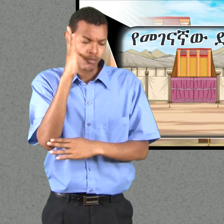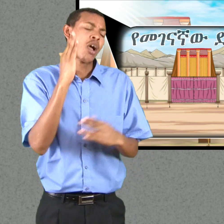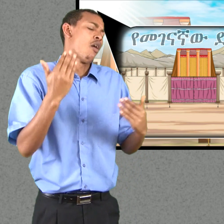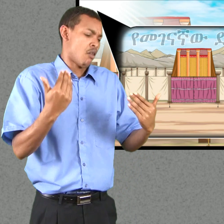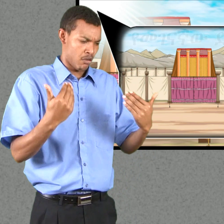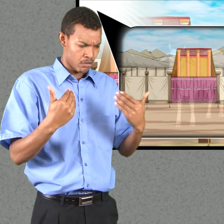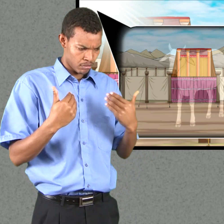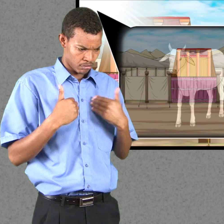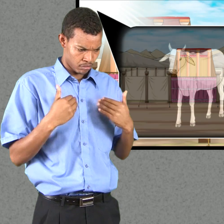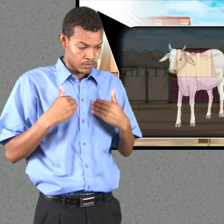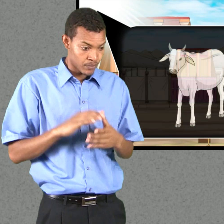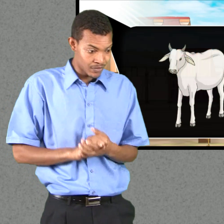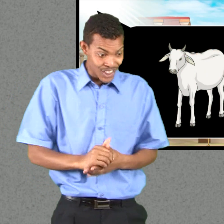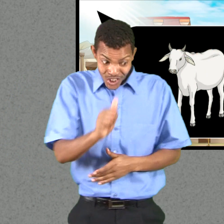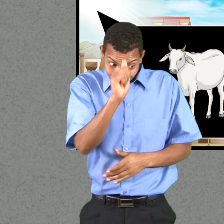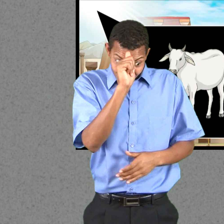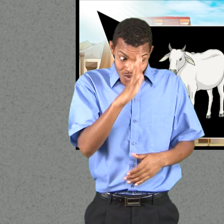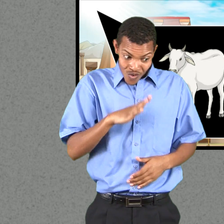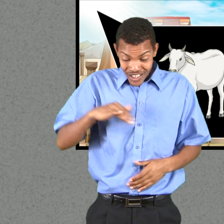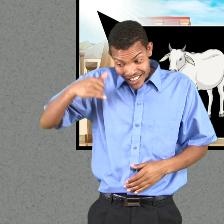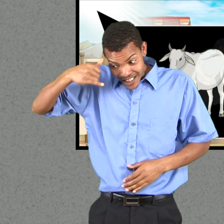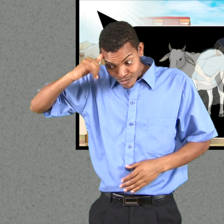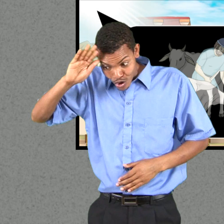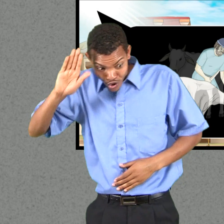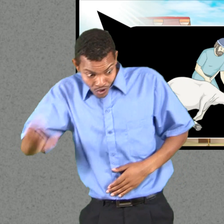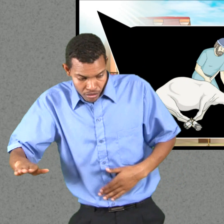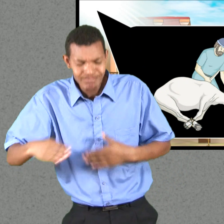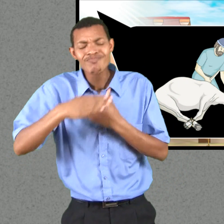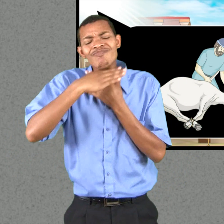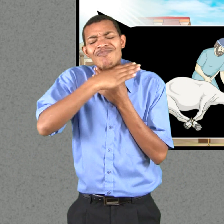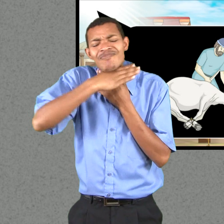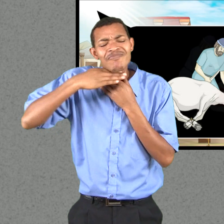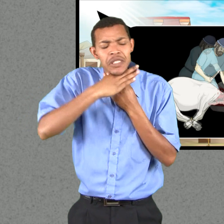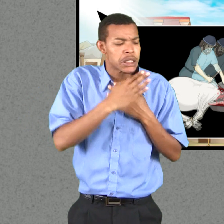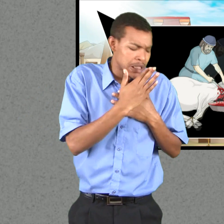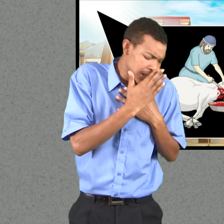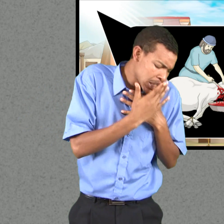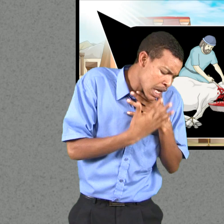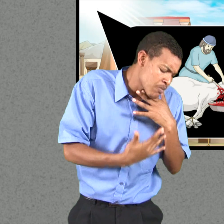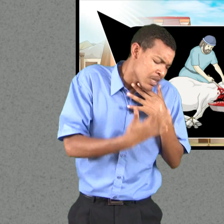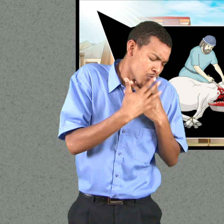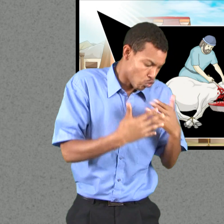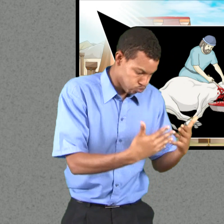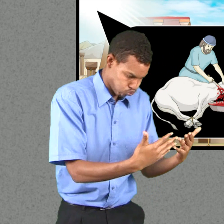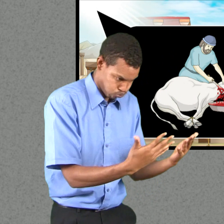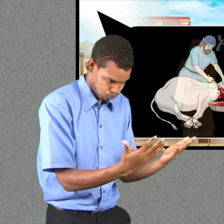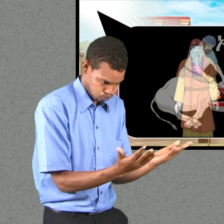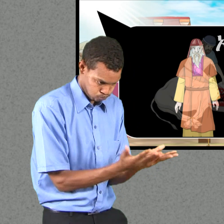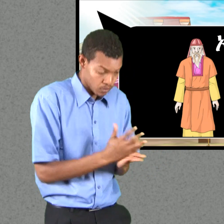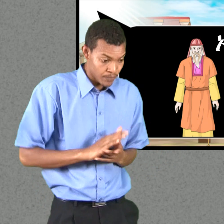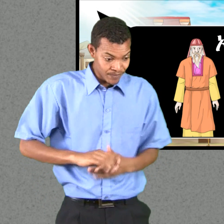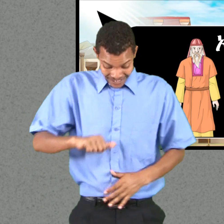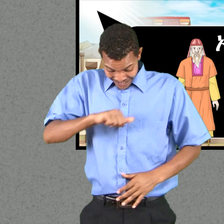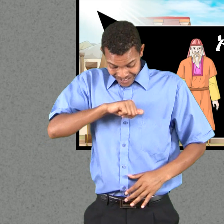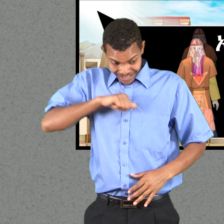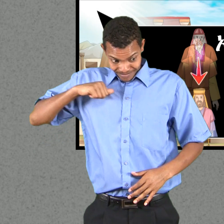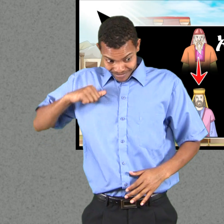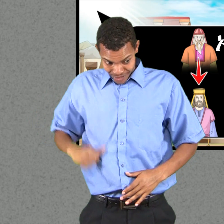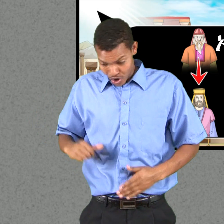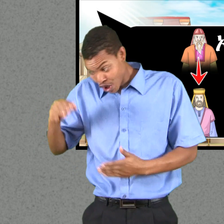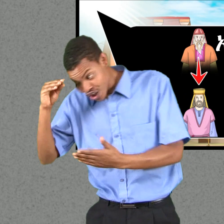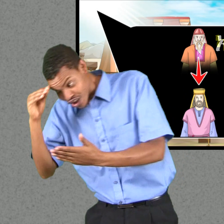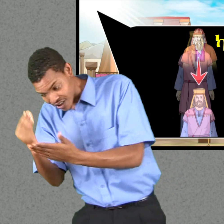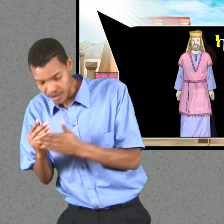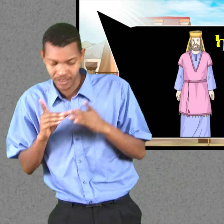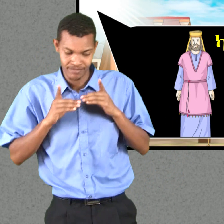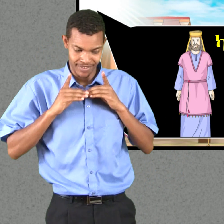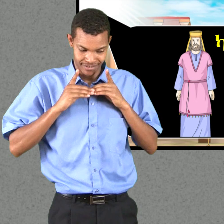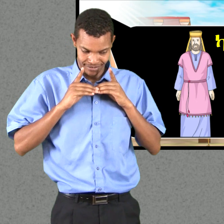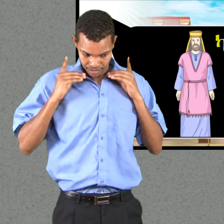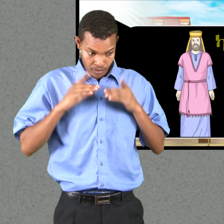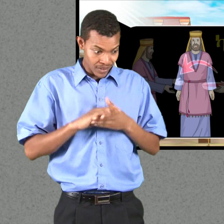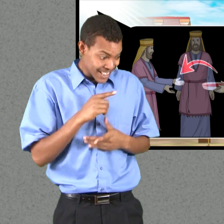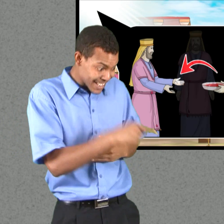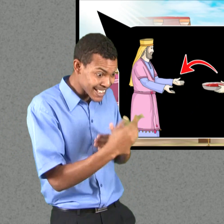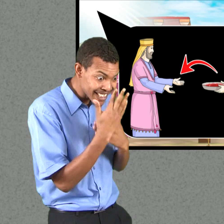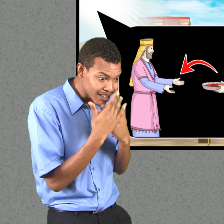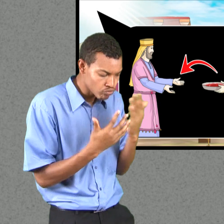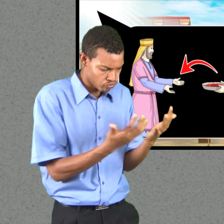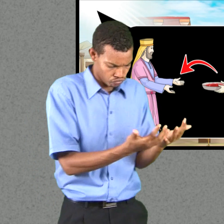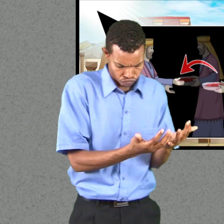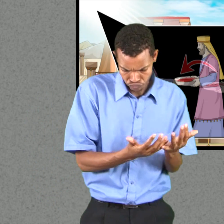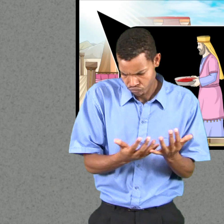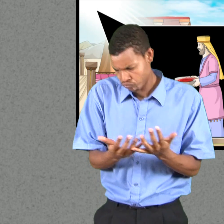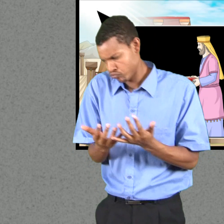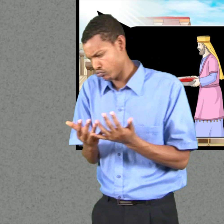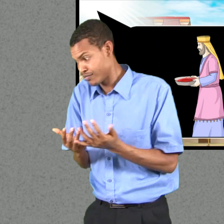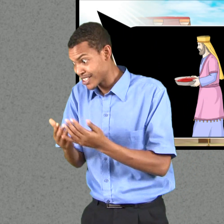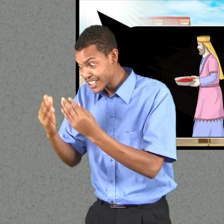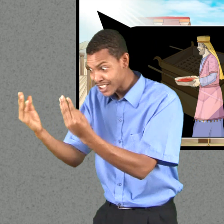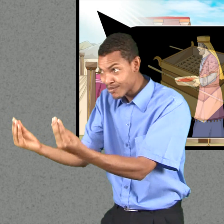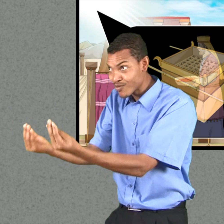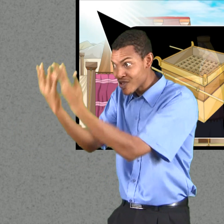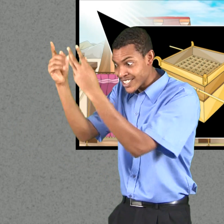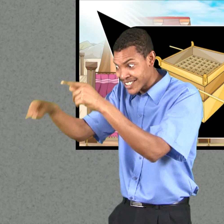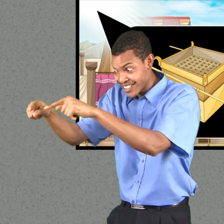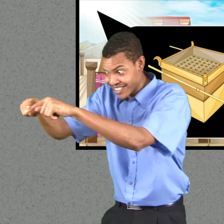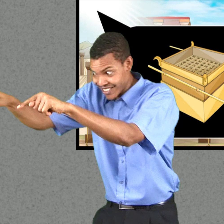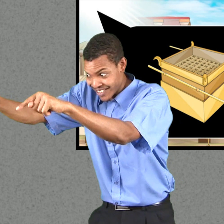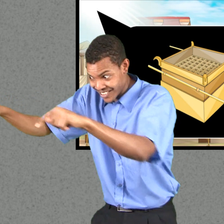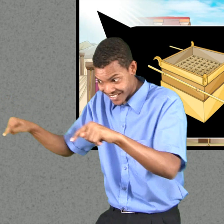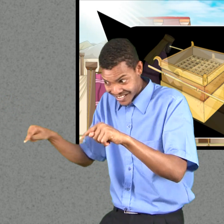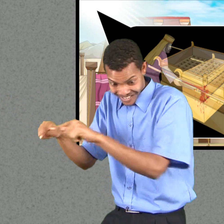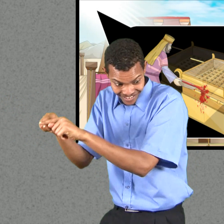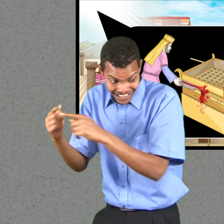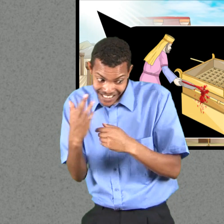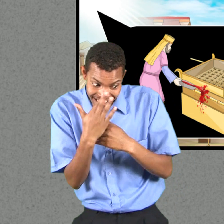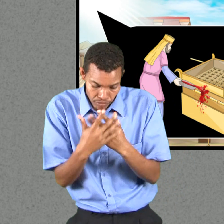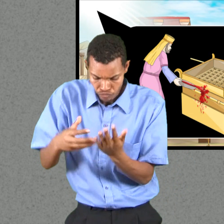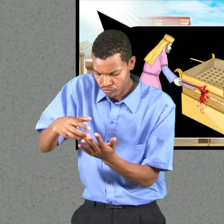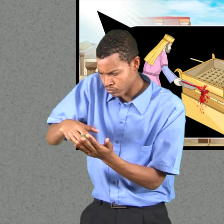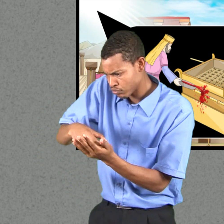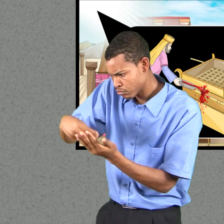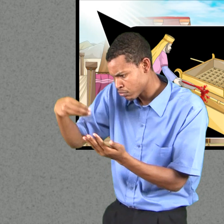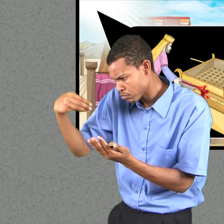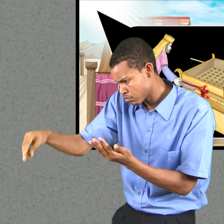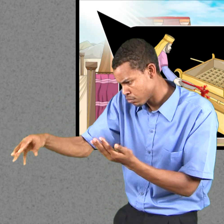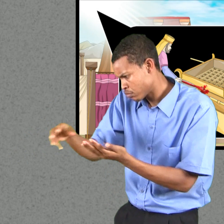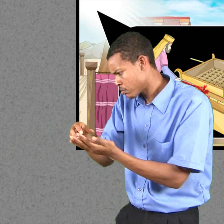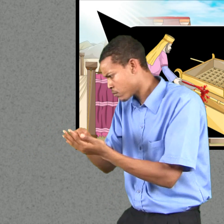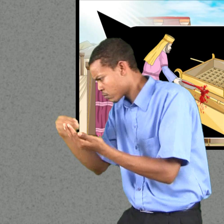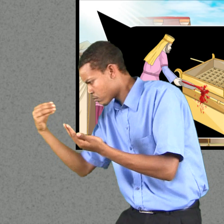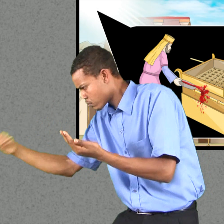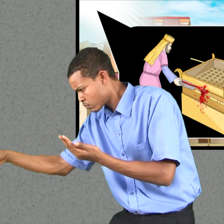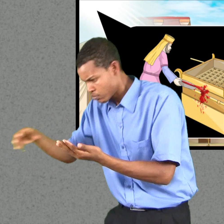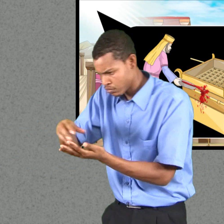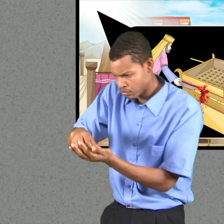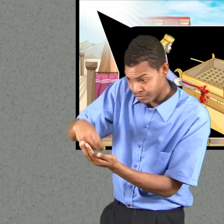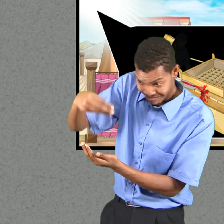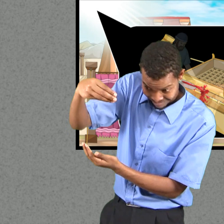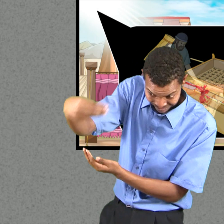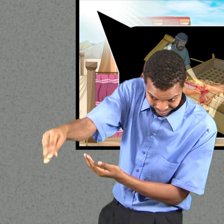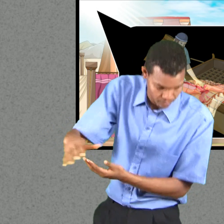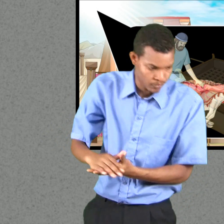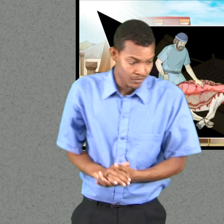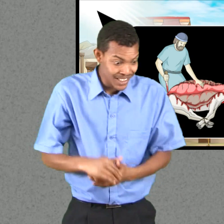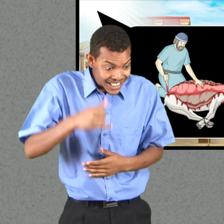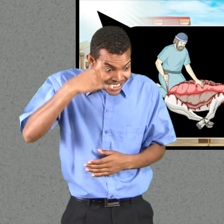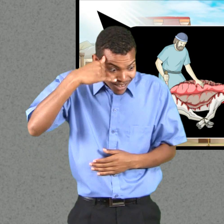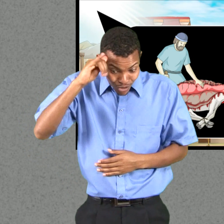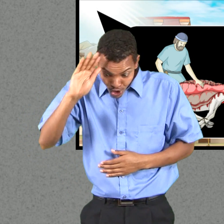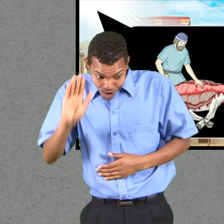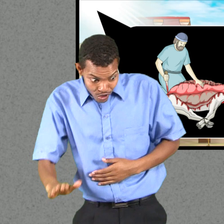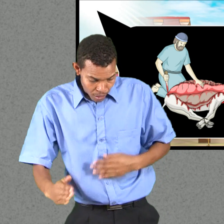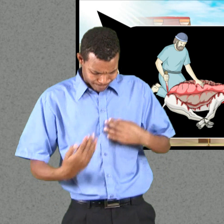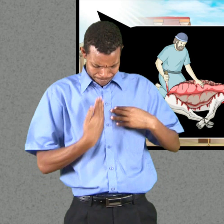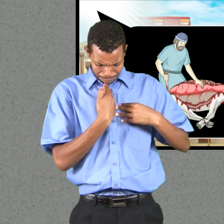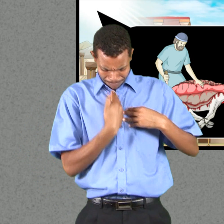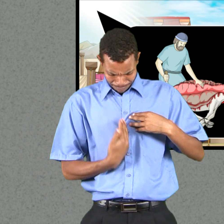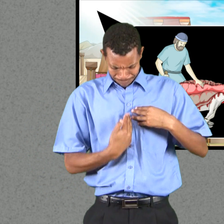And he shall slaughter the young bull before the LORD, and Aaron’s sons the priests are to present the blood and sprinkle it on all sides of the altar at the entrance to the Tent of Meeting.